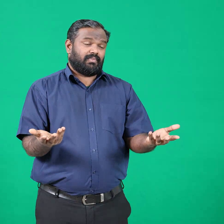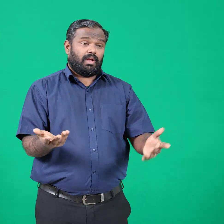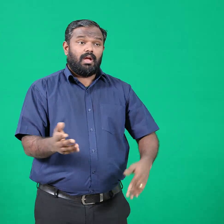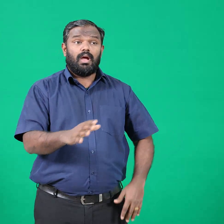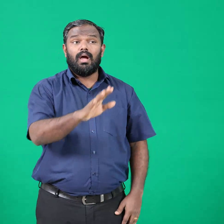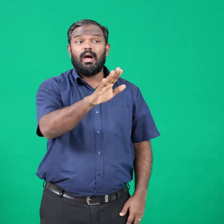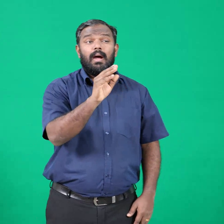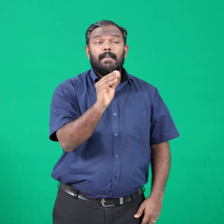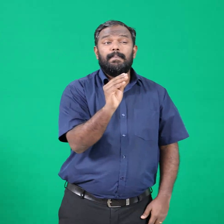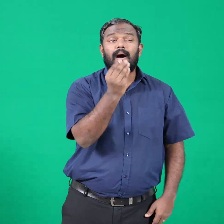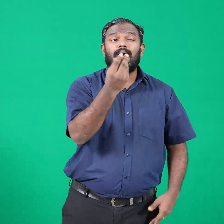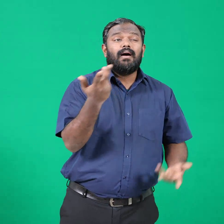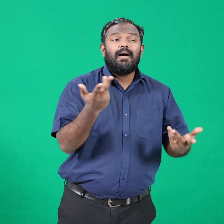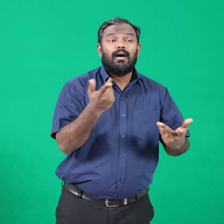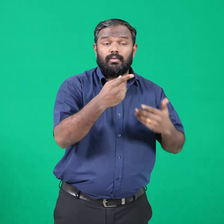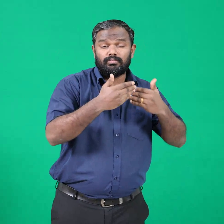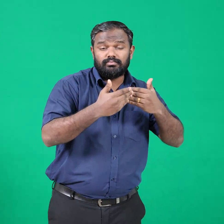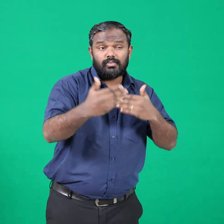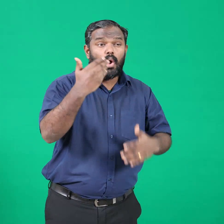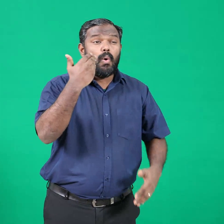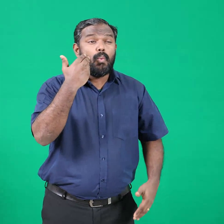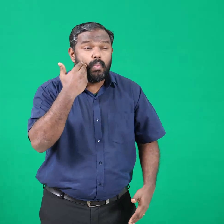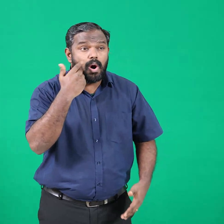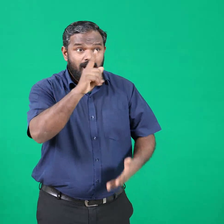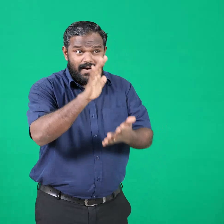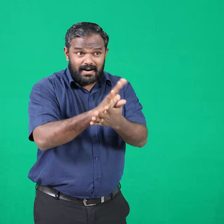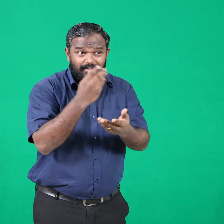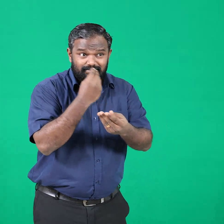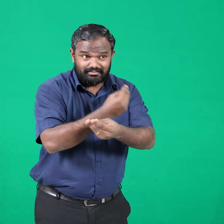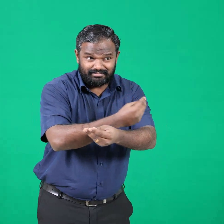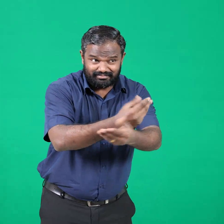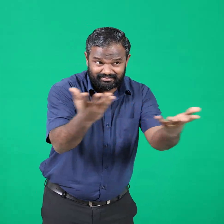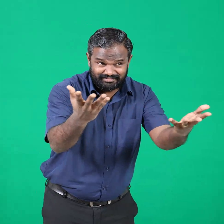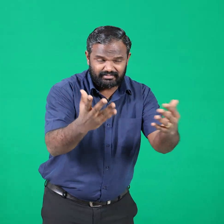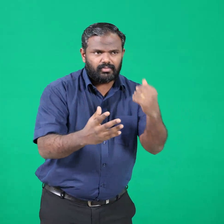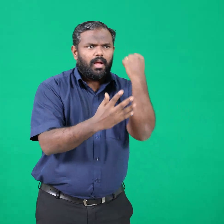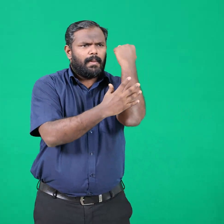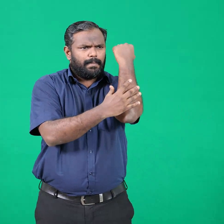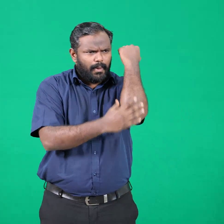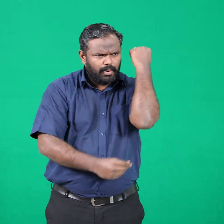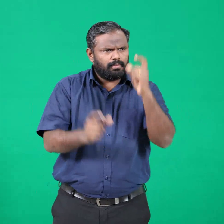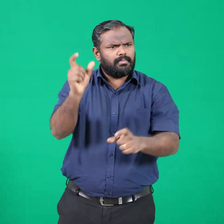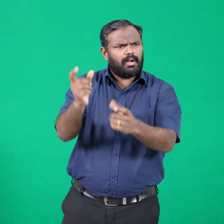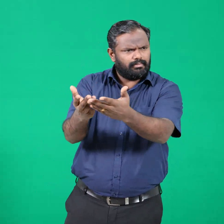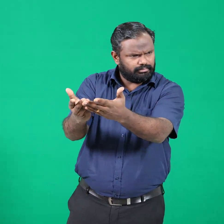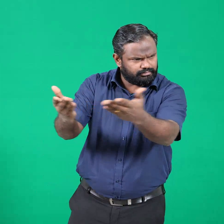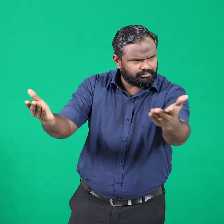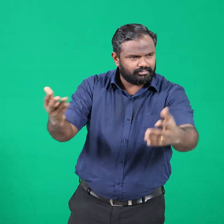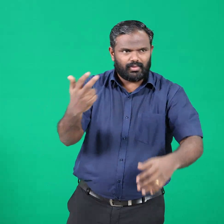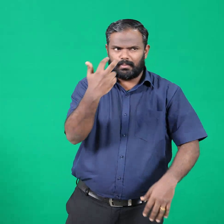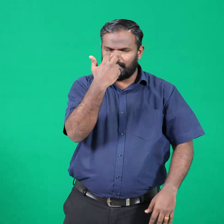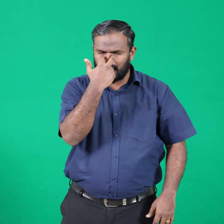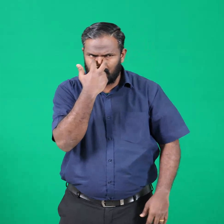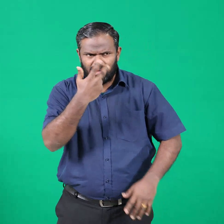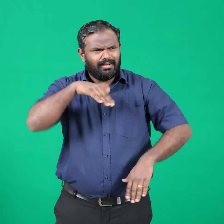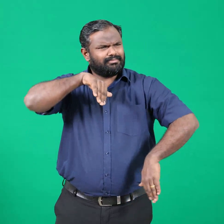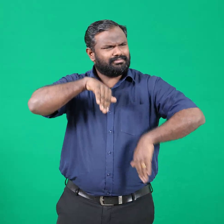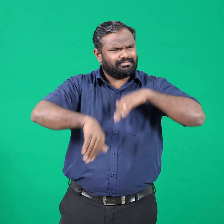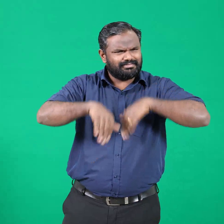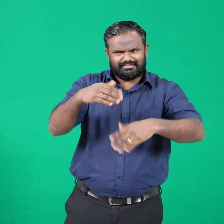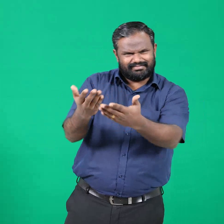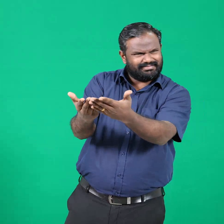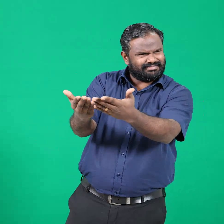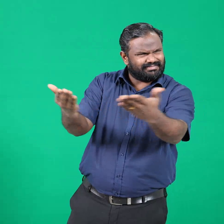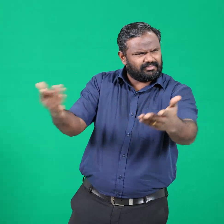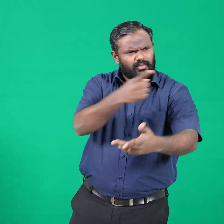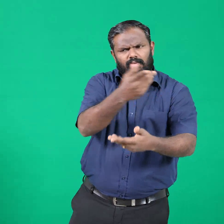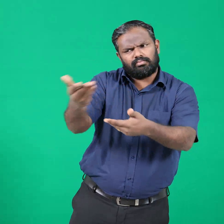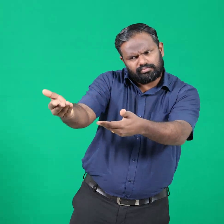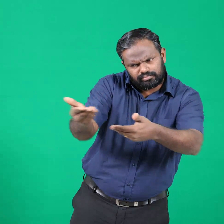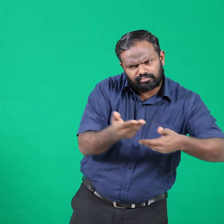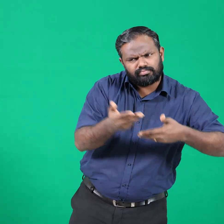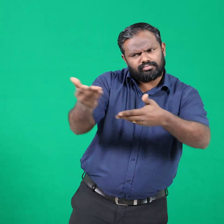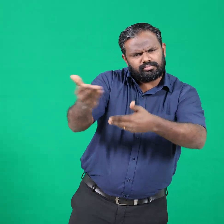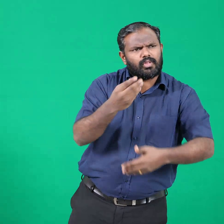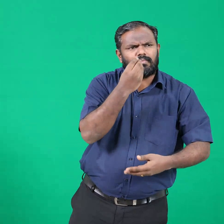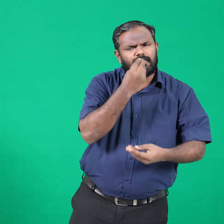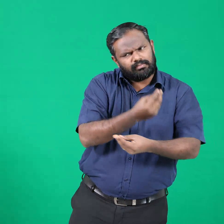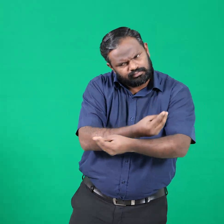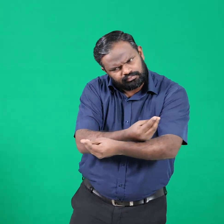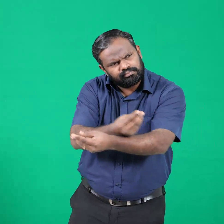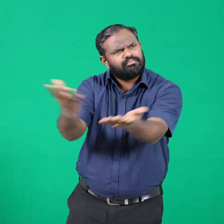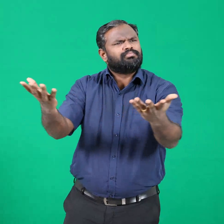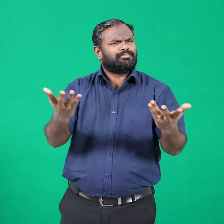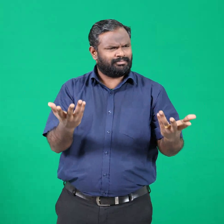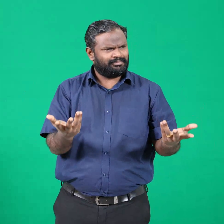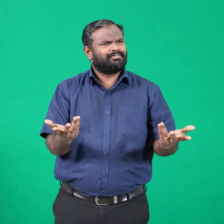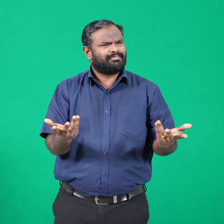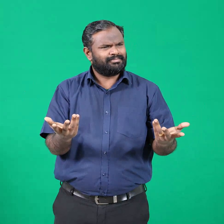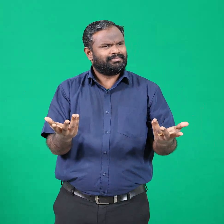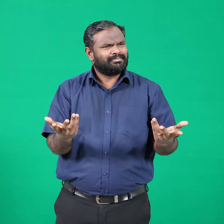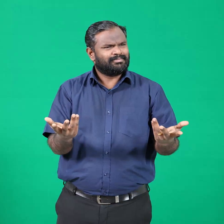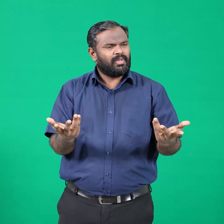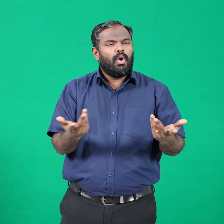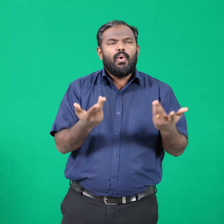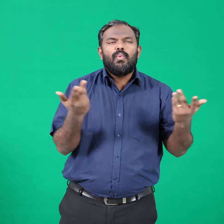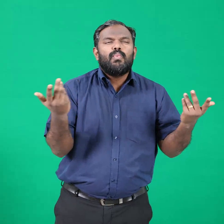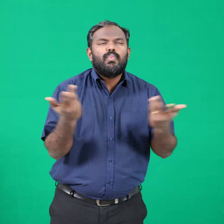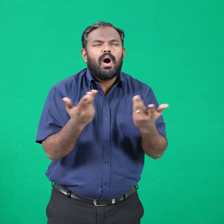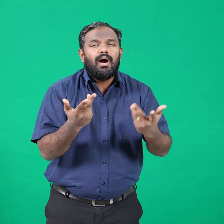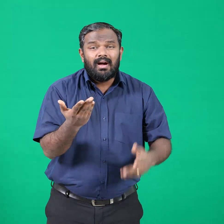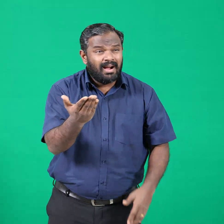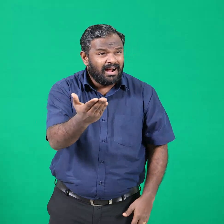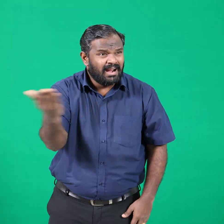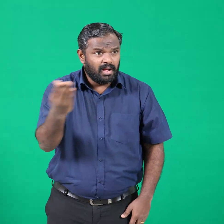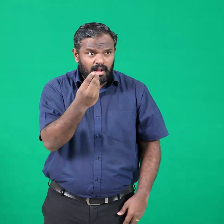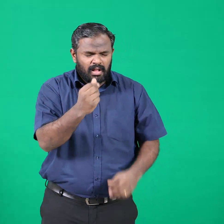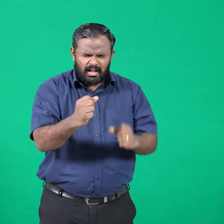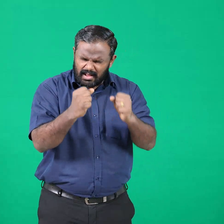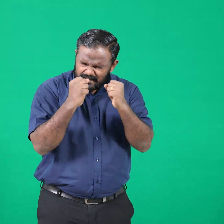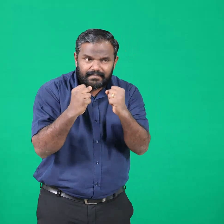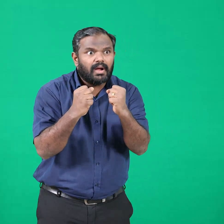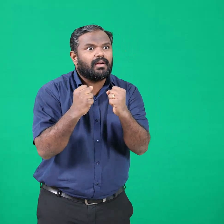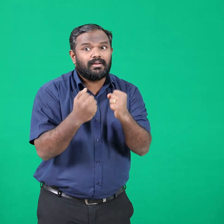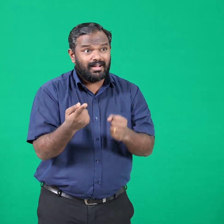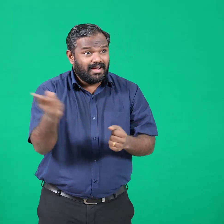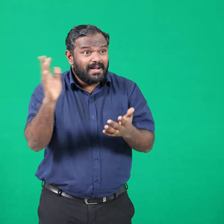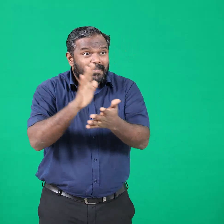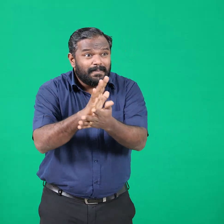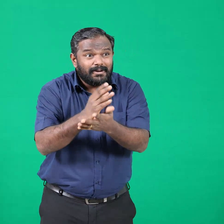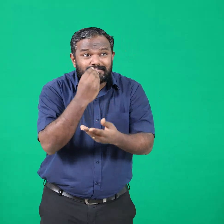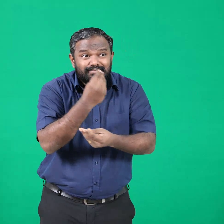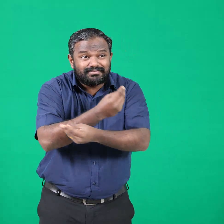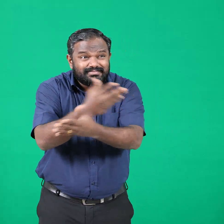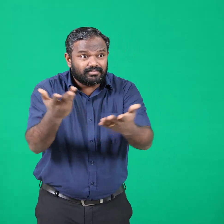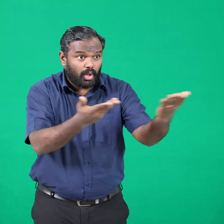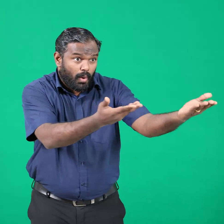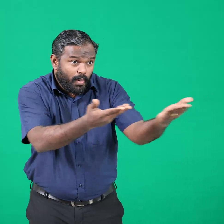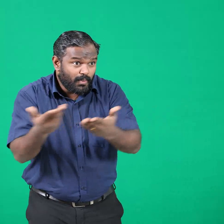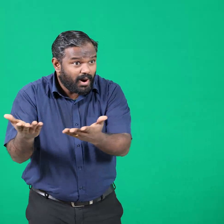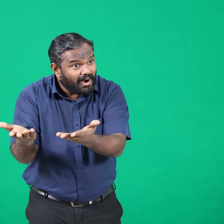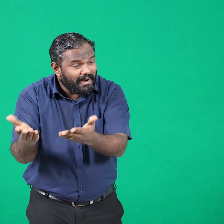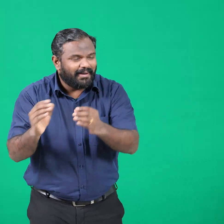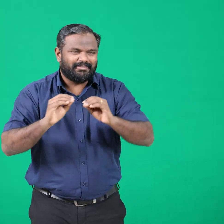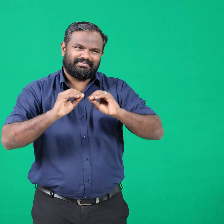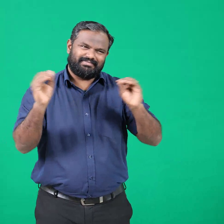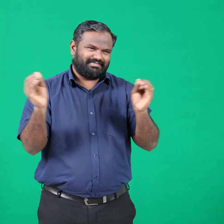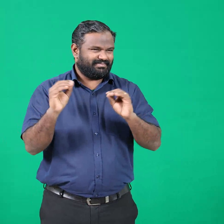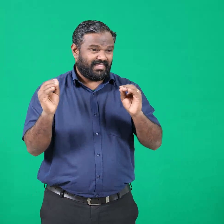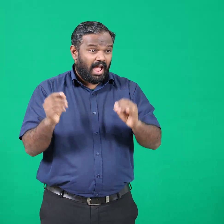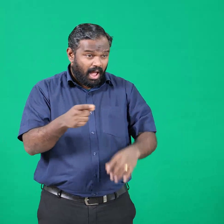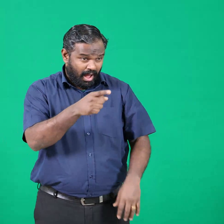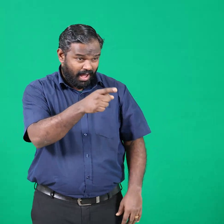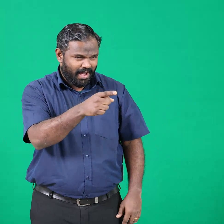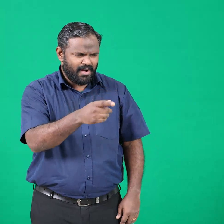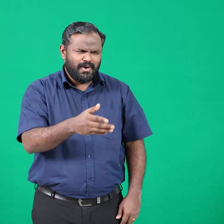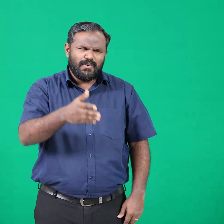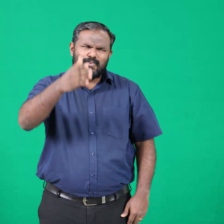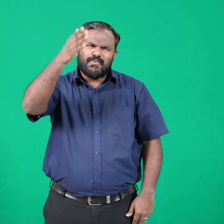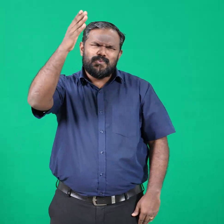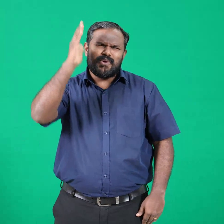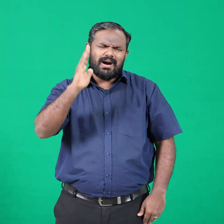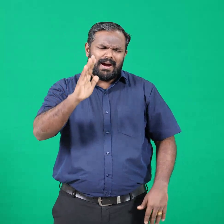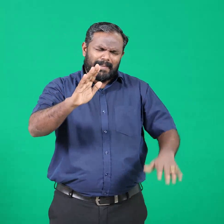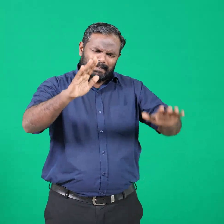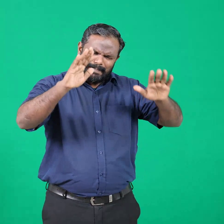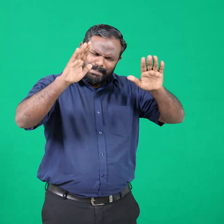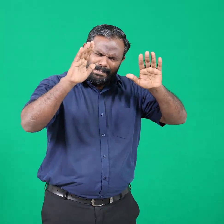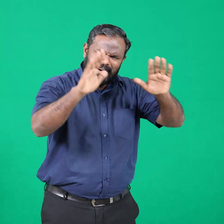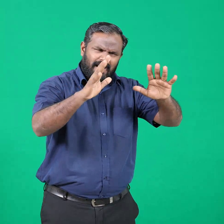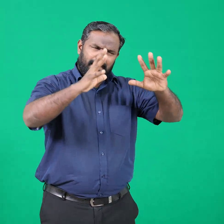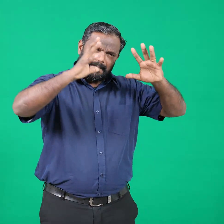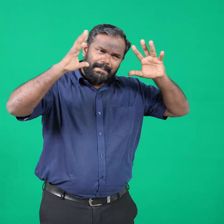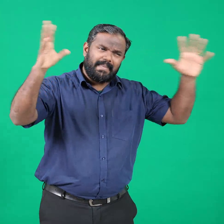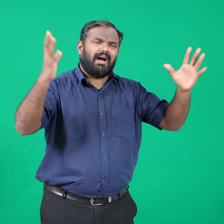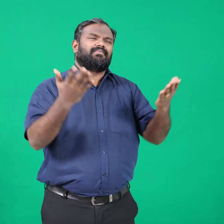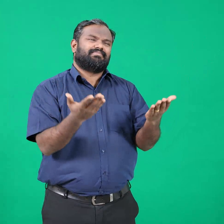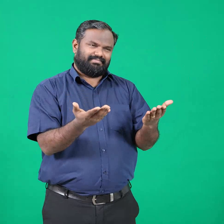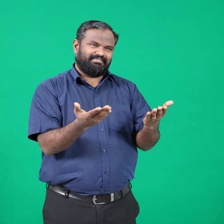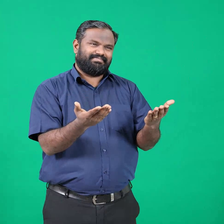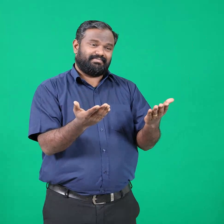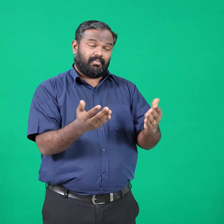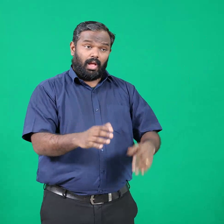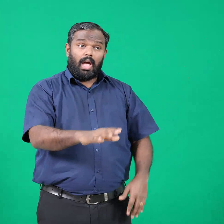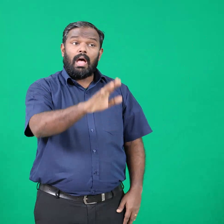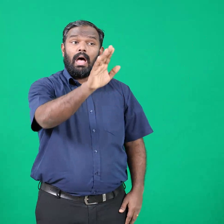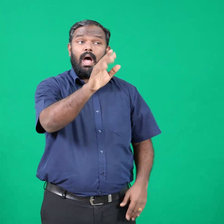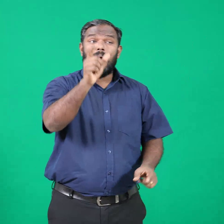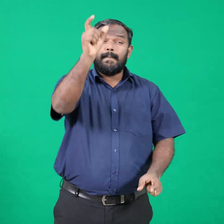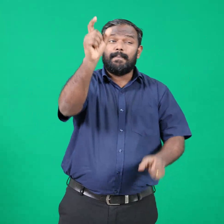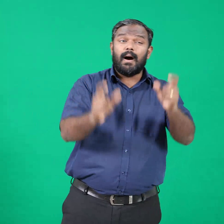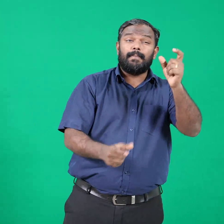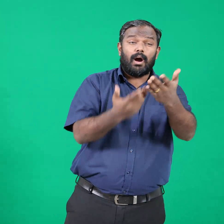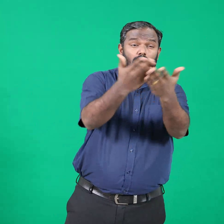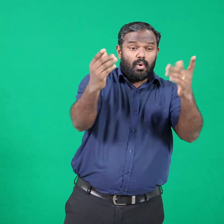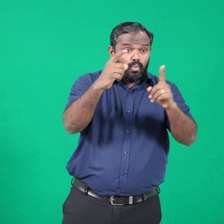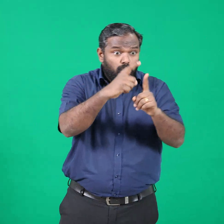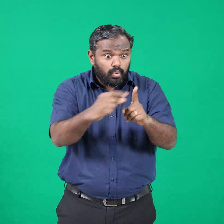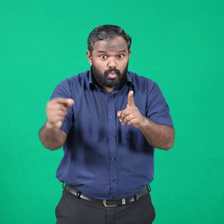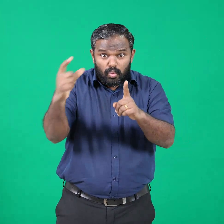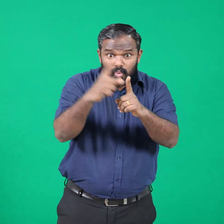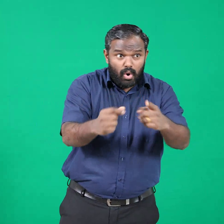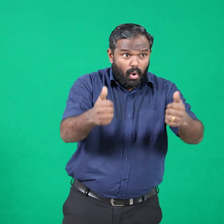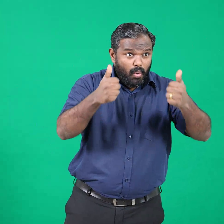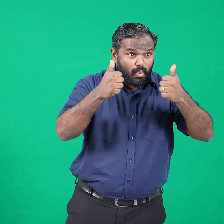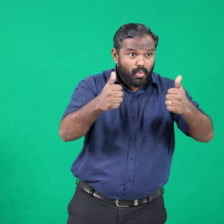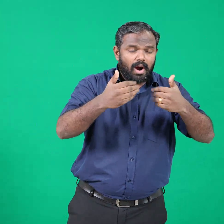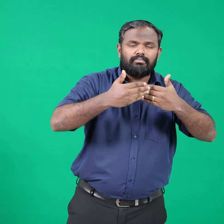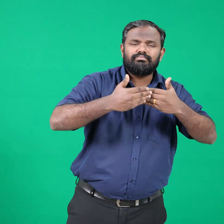But when you host a banquet, invite the poor, the crippled, the lame, and the blind, and you will be blessed.